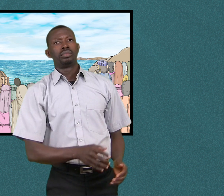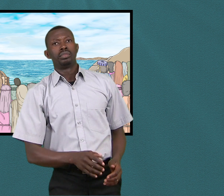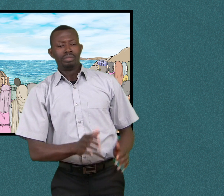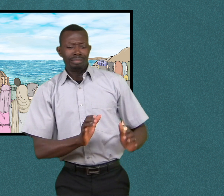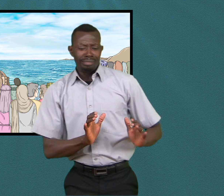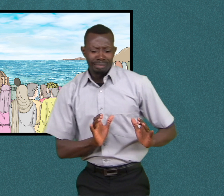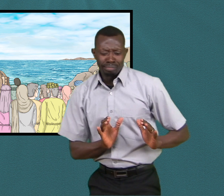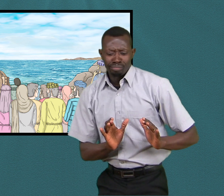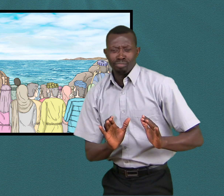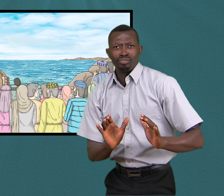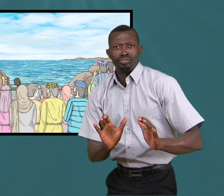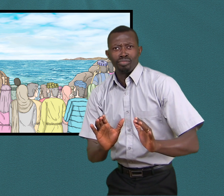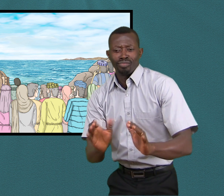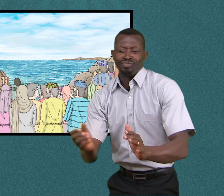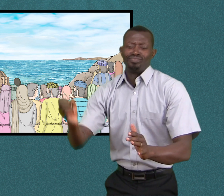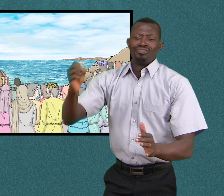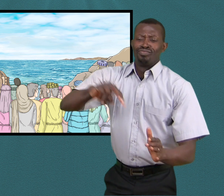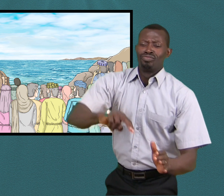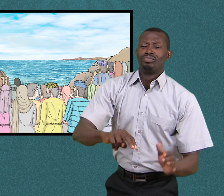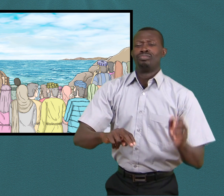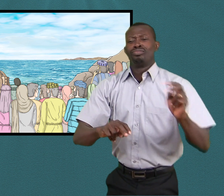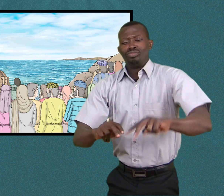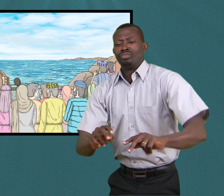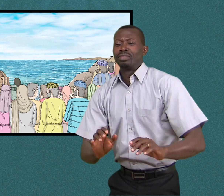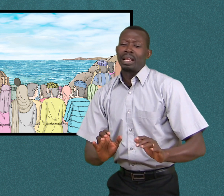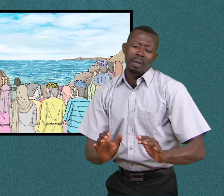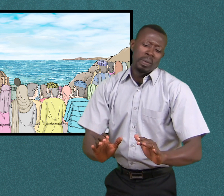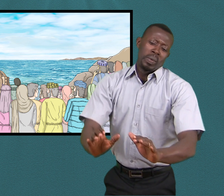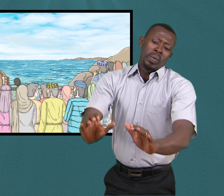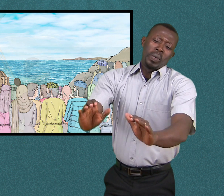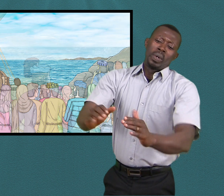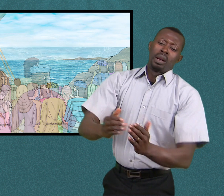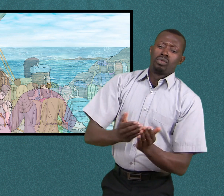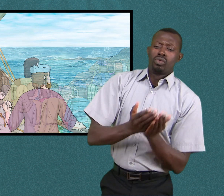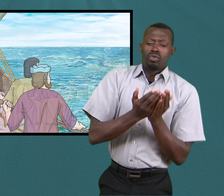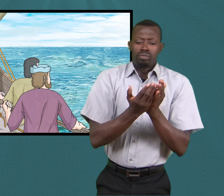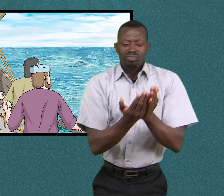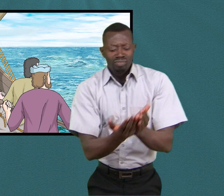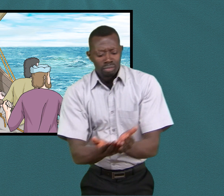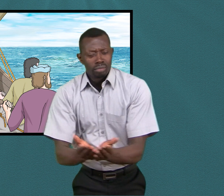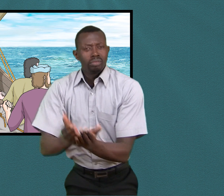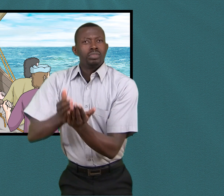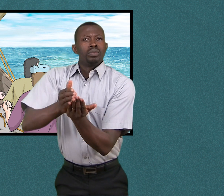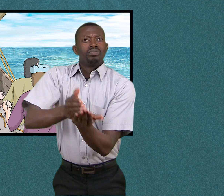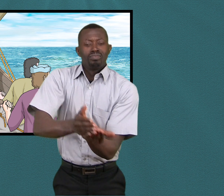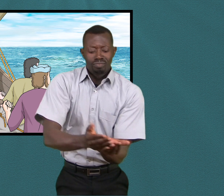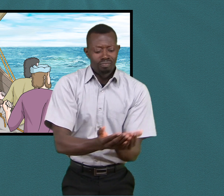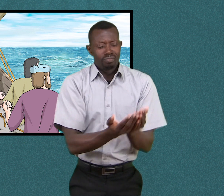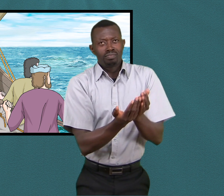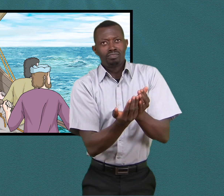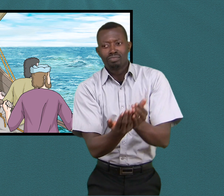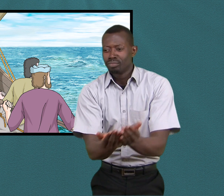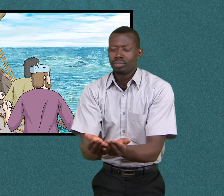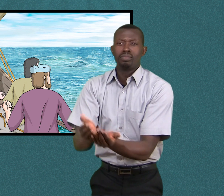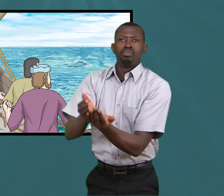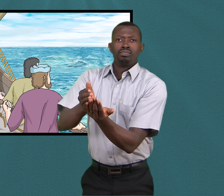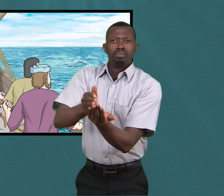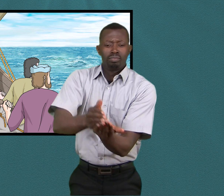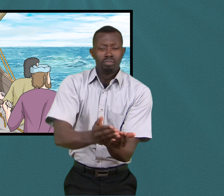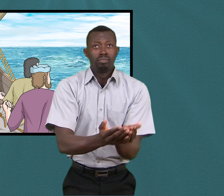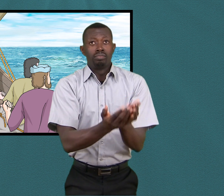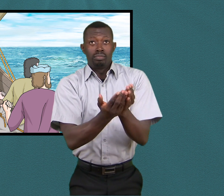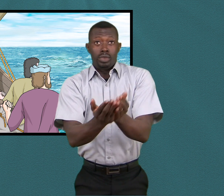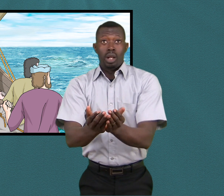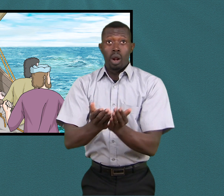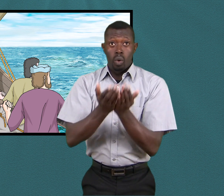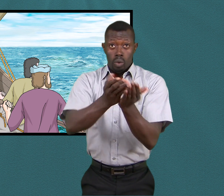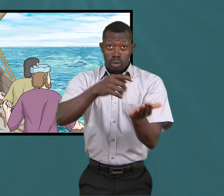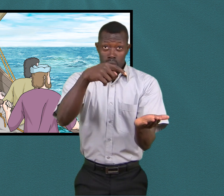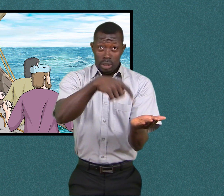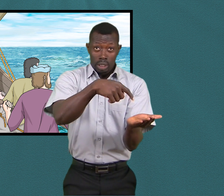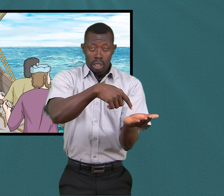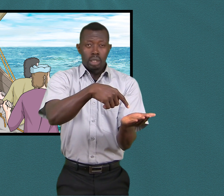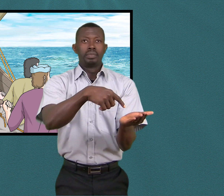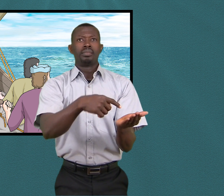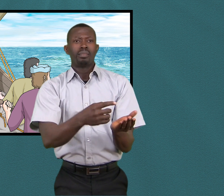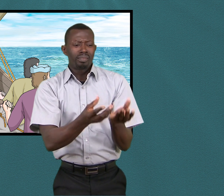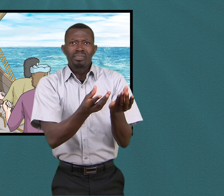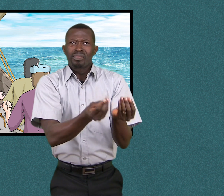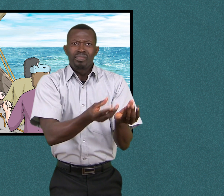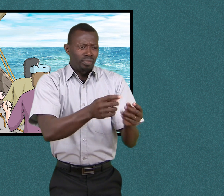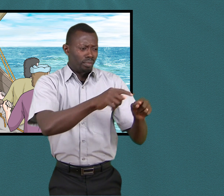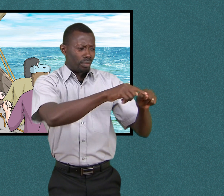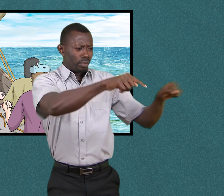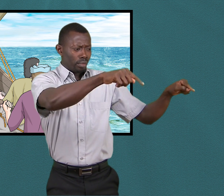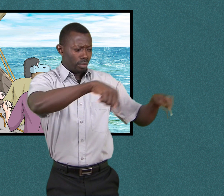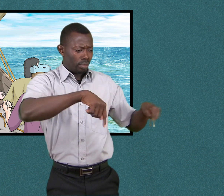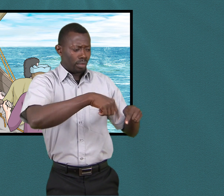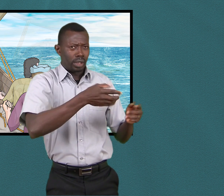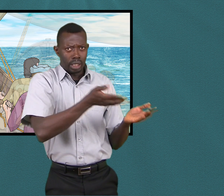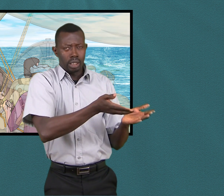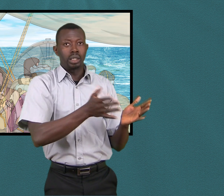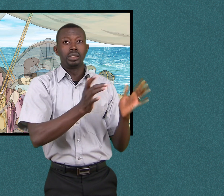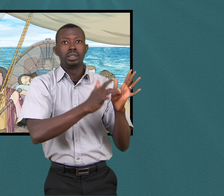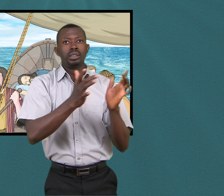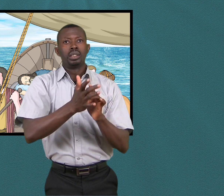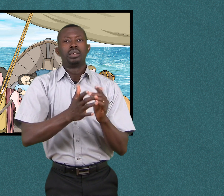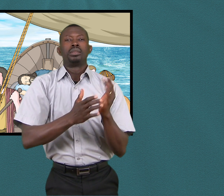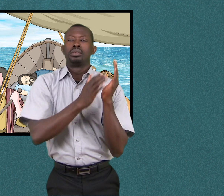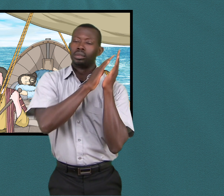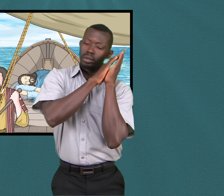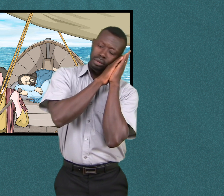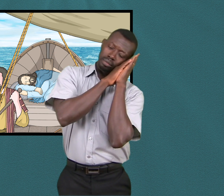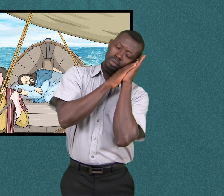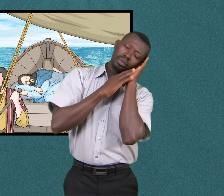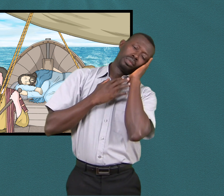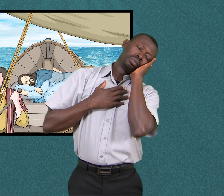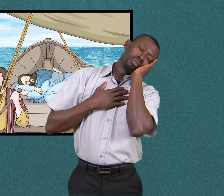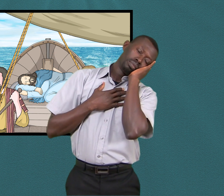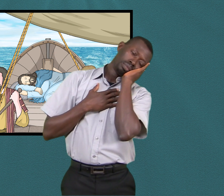And there were other boats with Him.